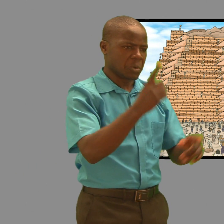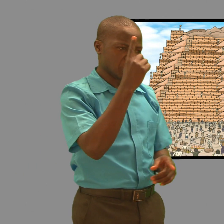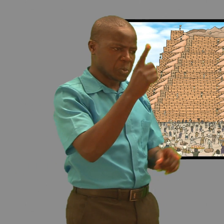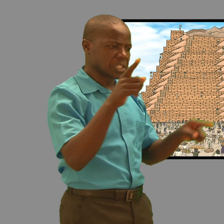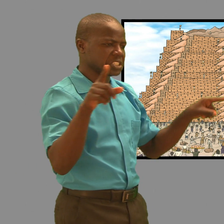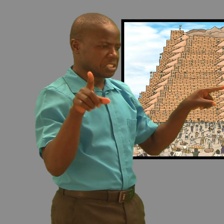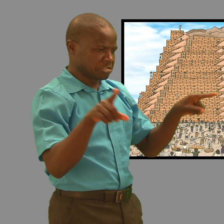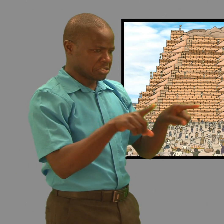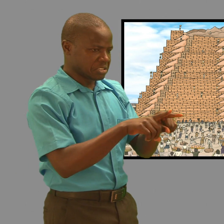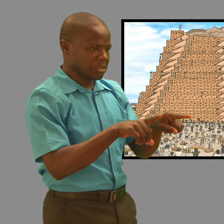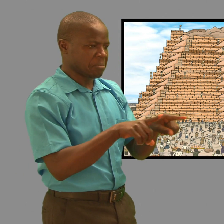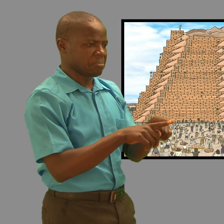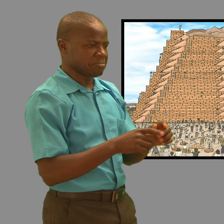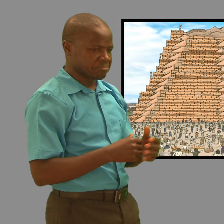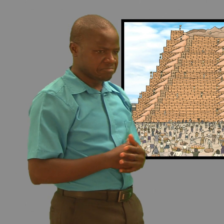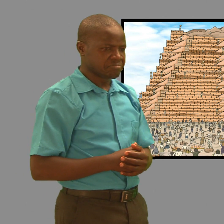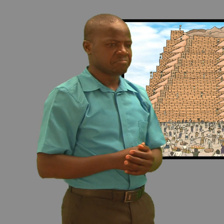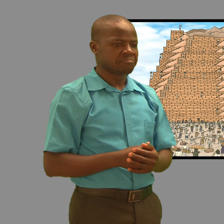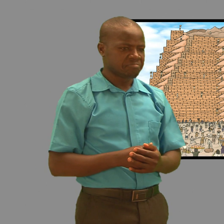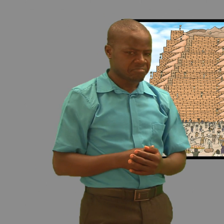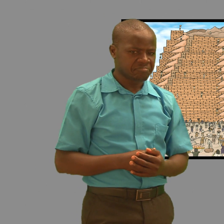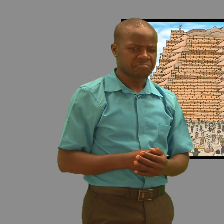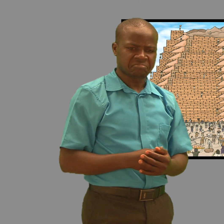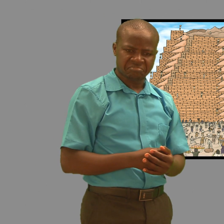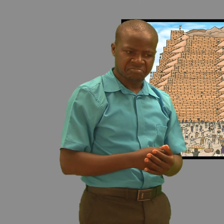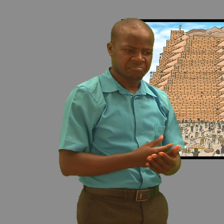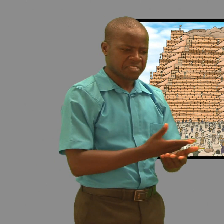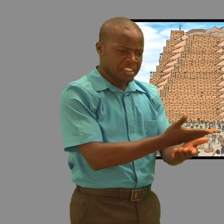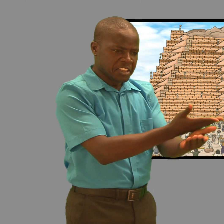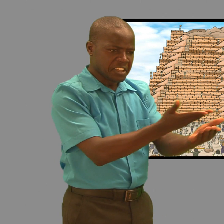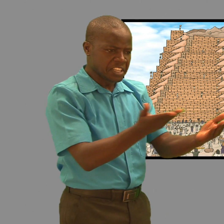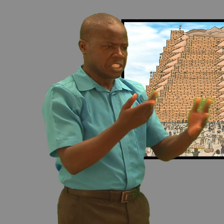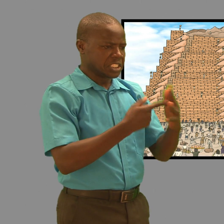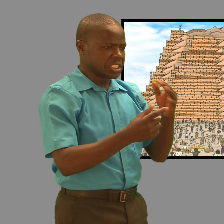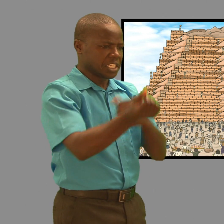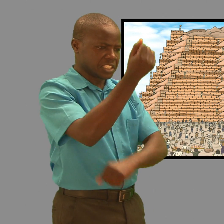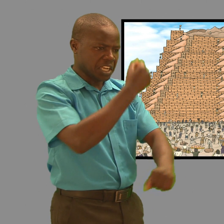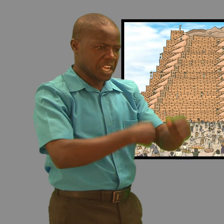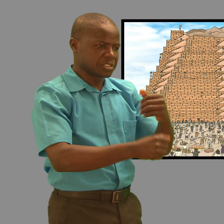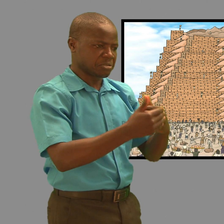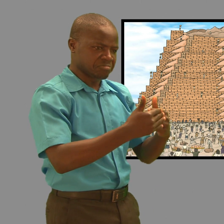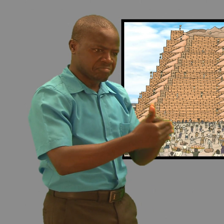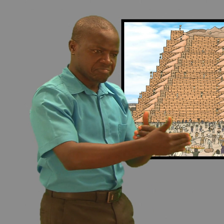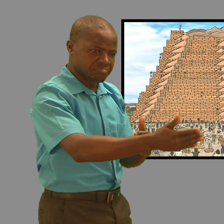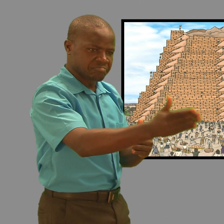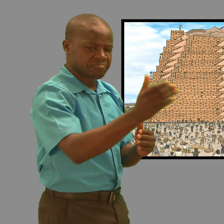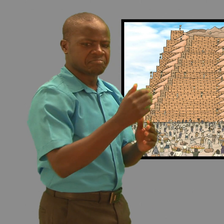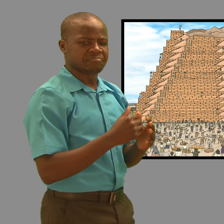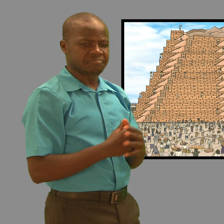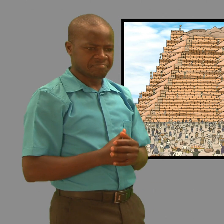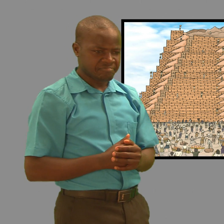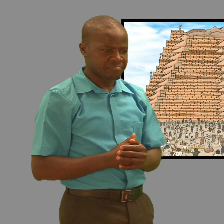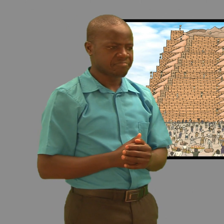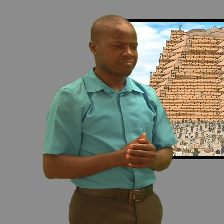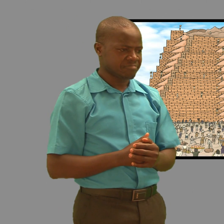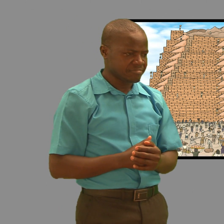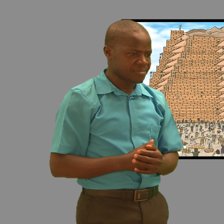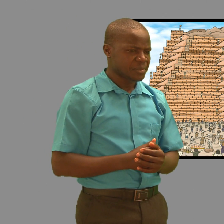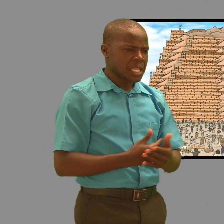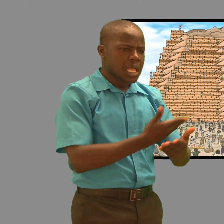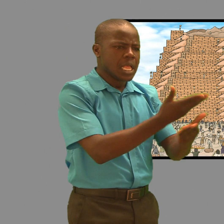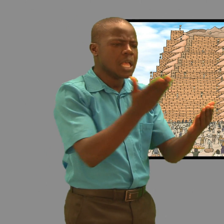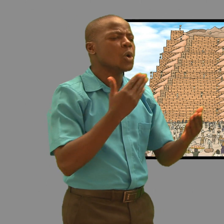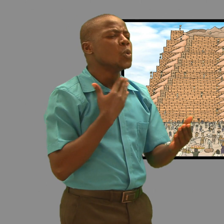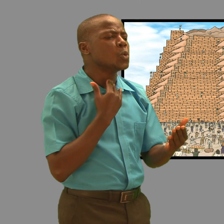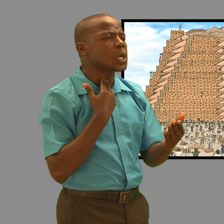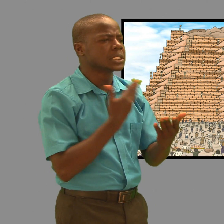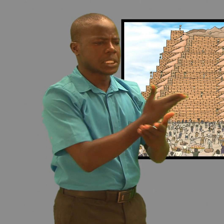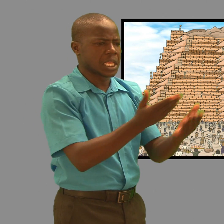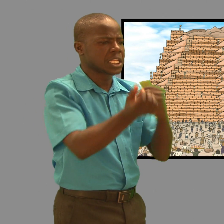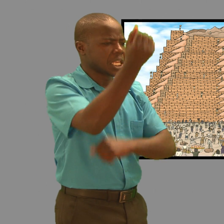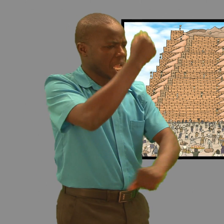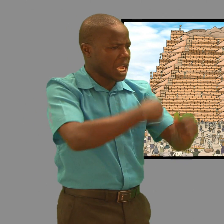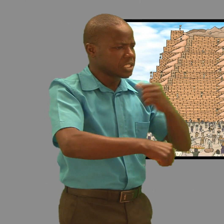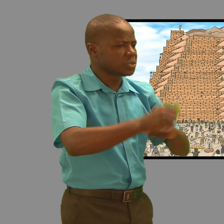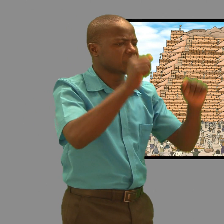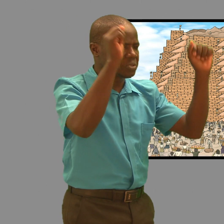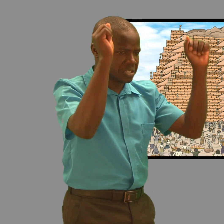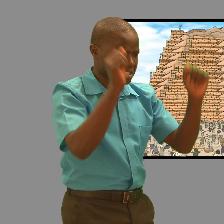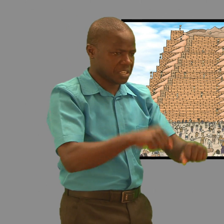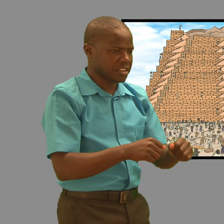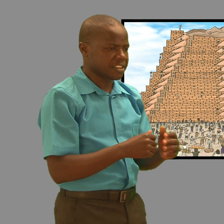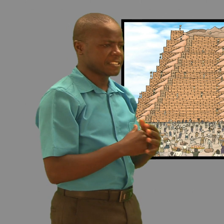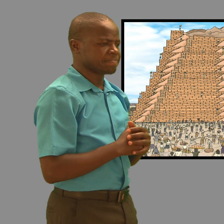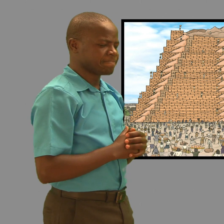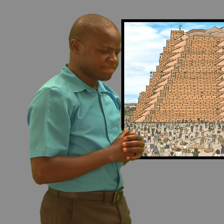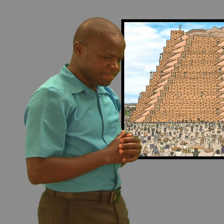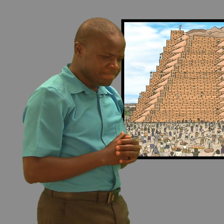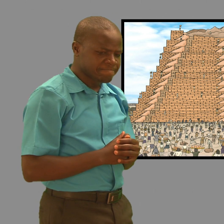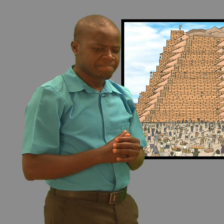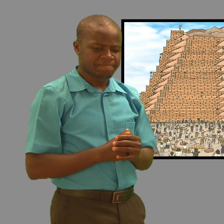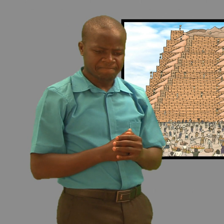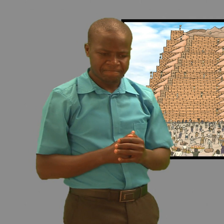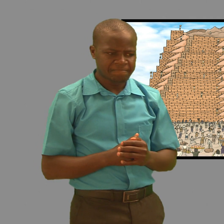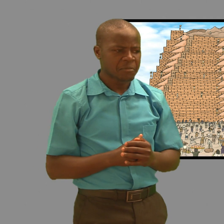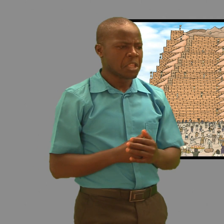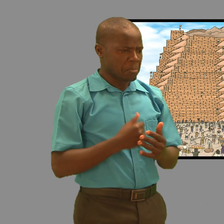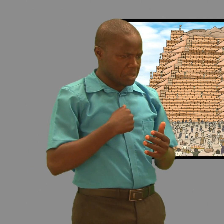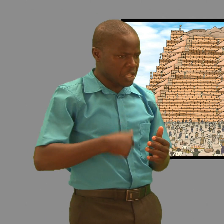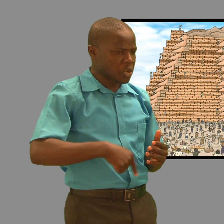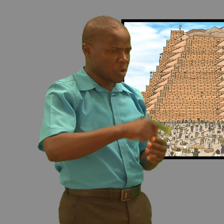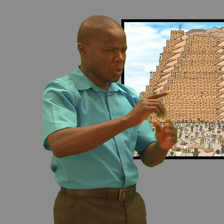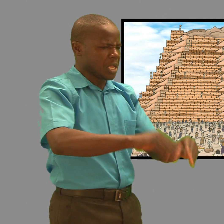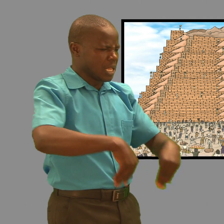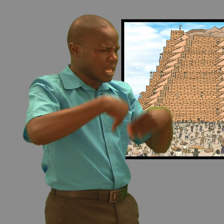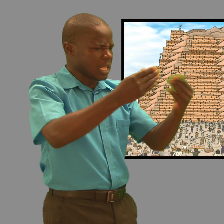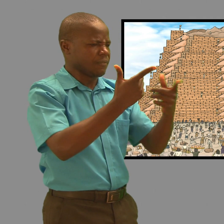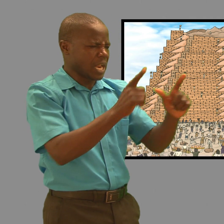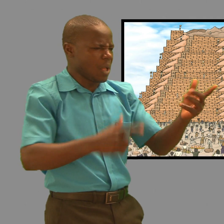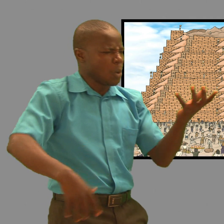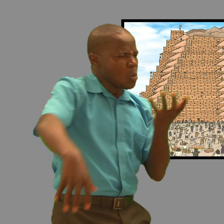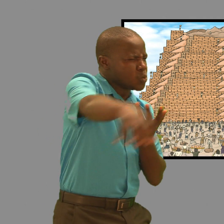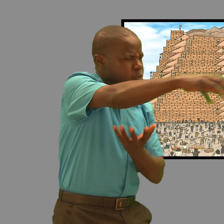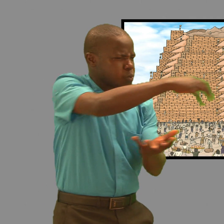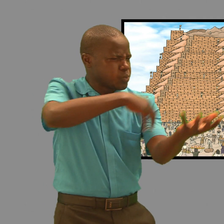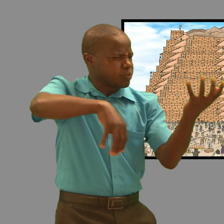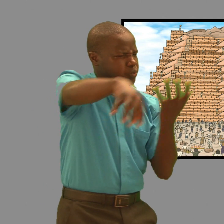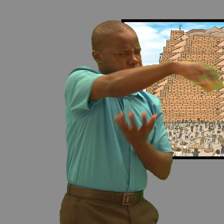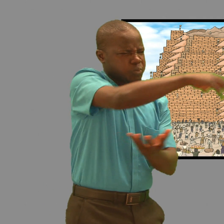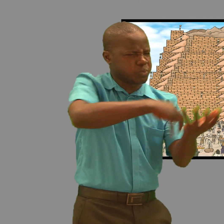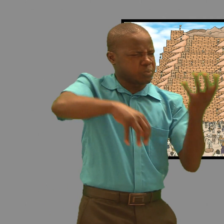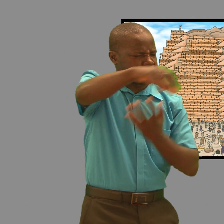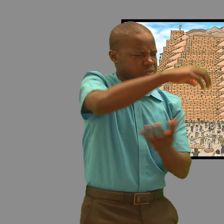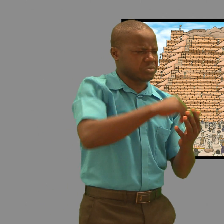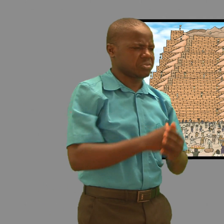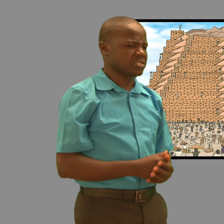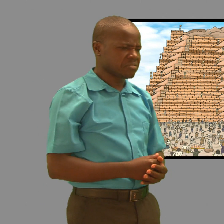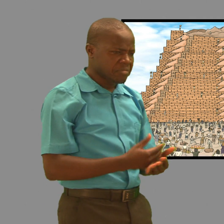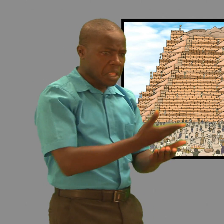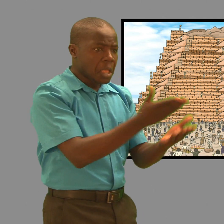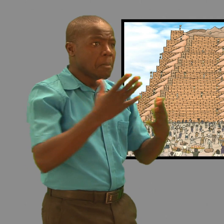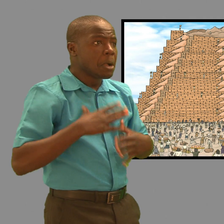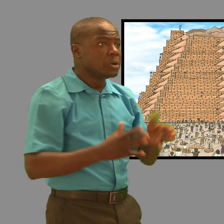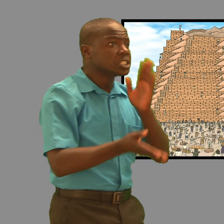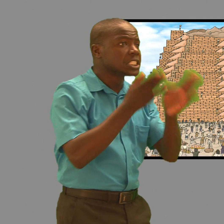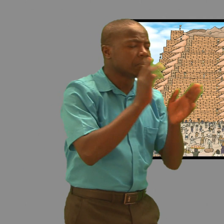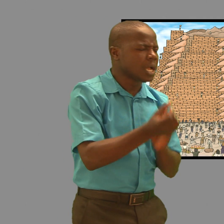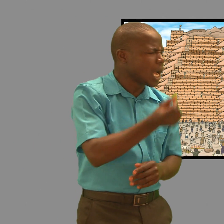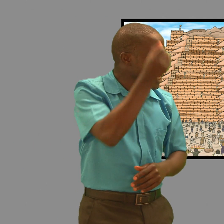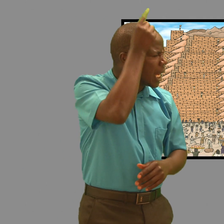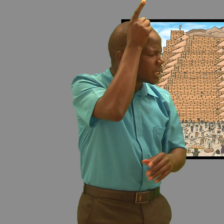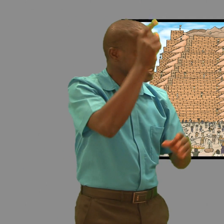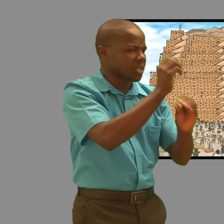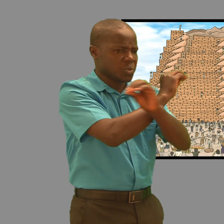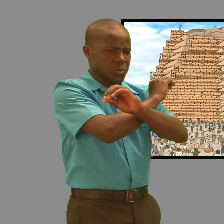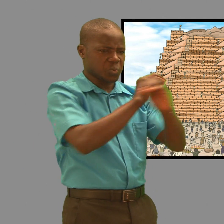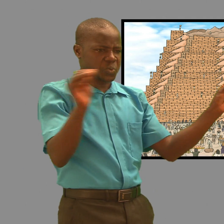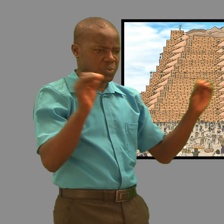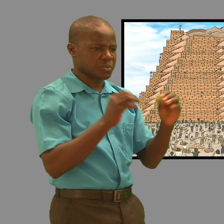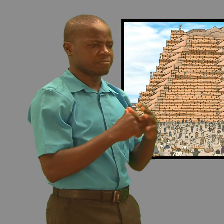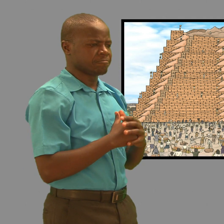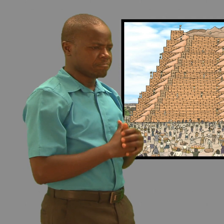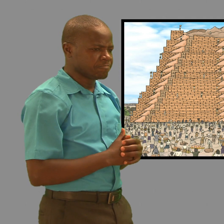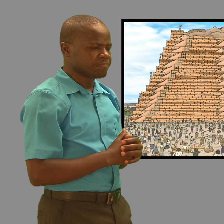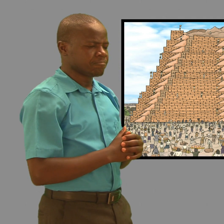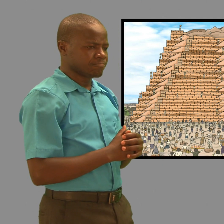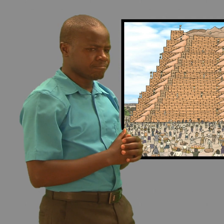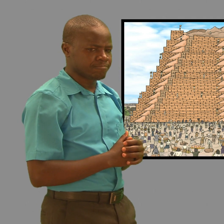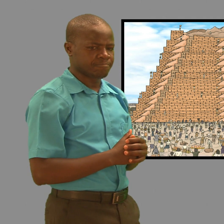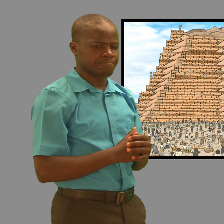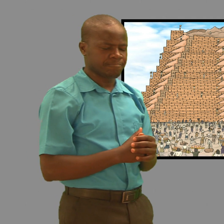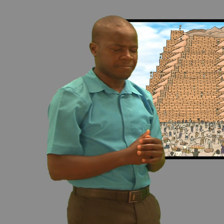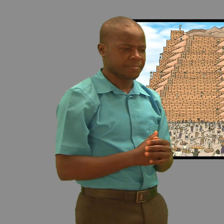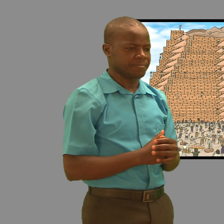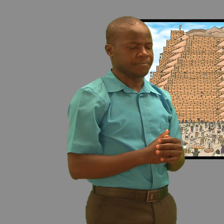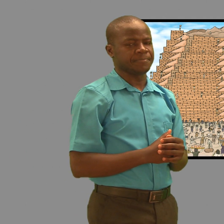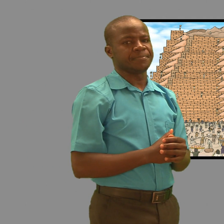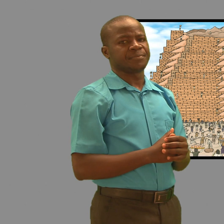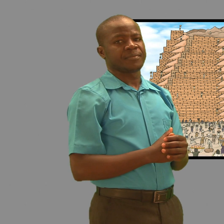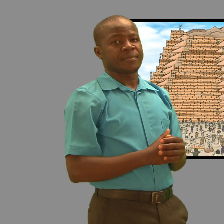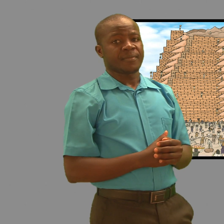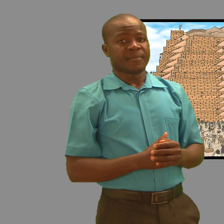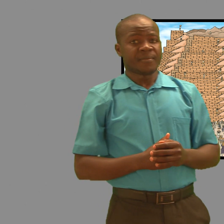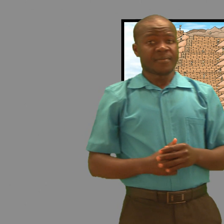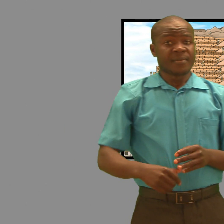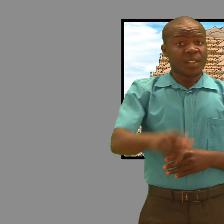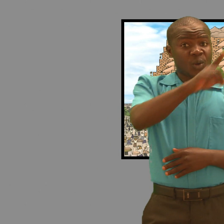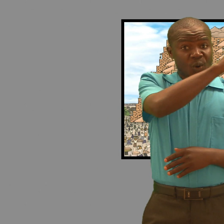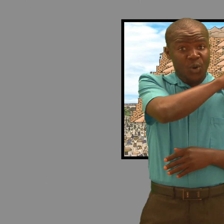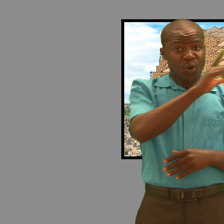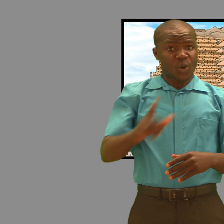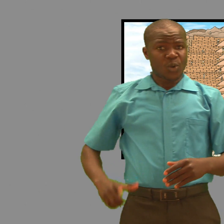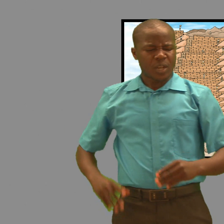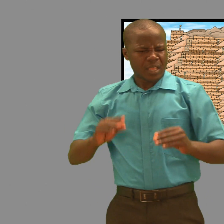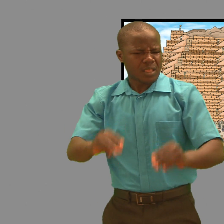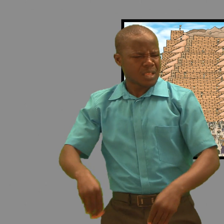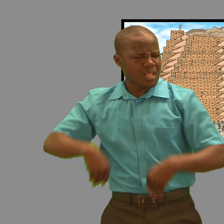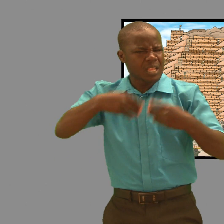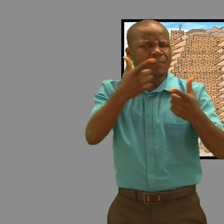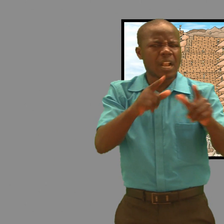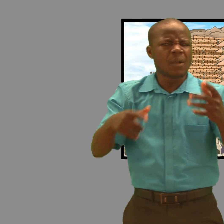And the LORD said, “If they have begun to do this as one people speaking the same language, then nothing they devise will be beyond them.